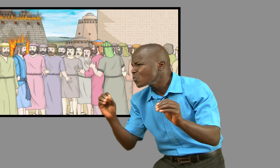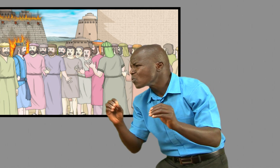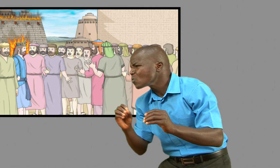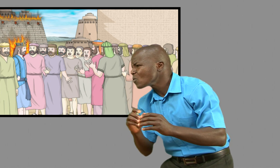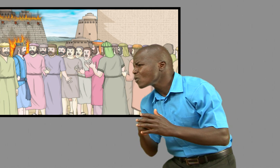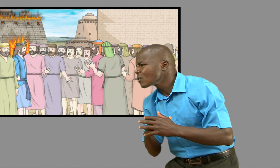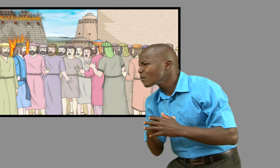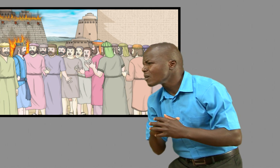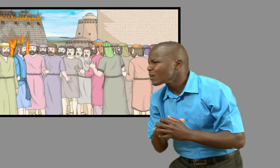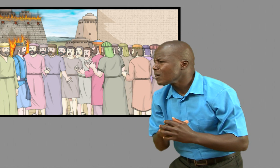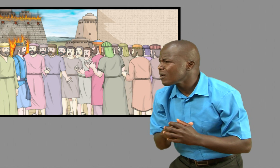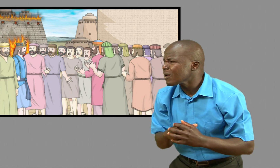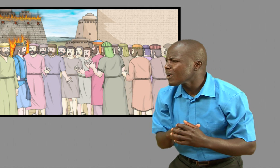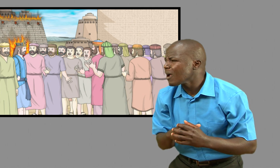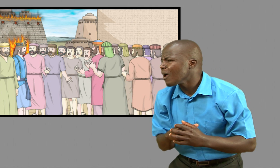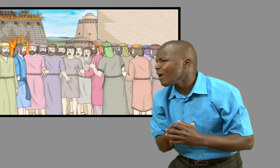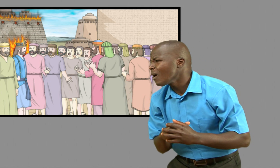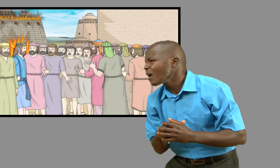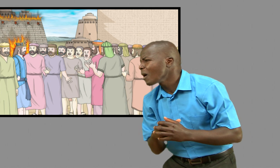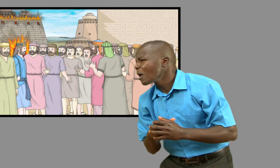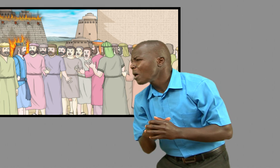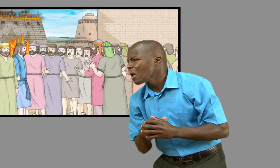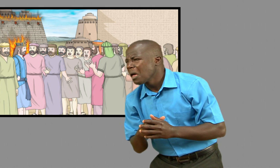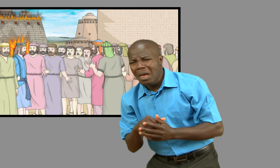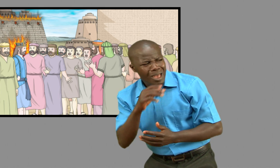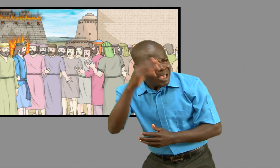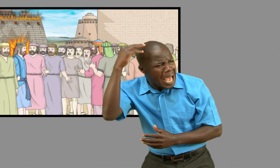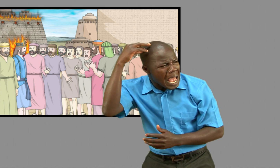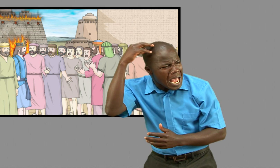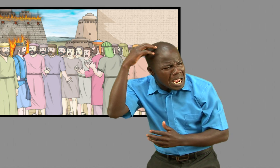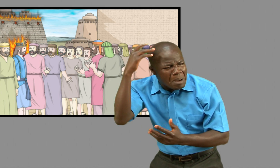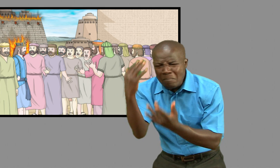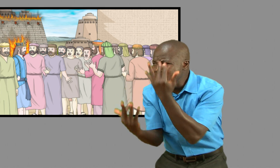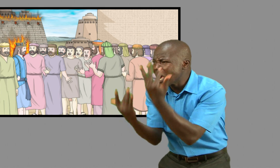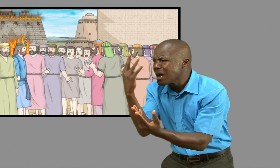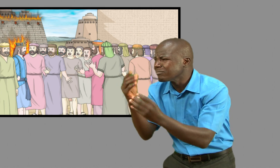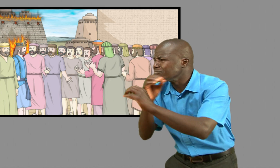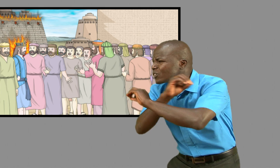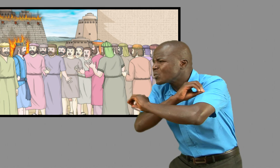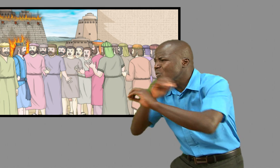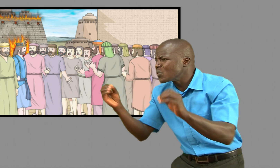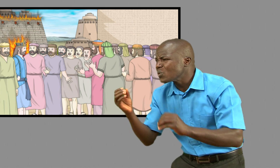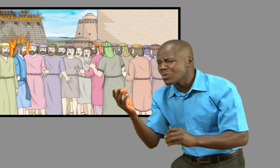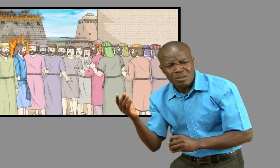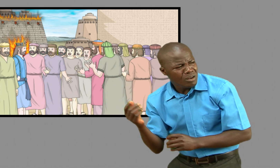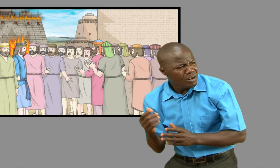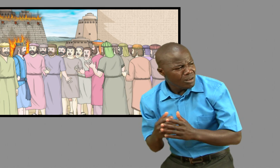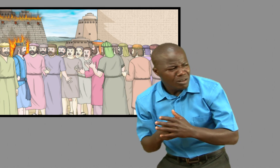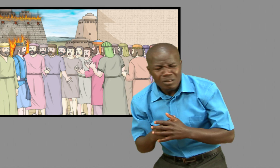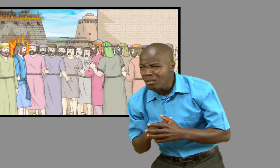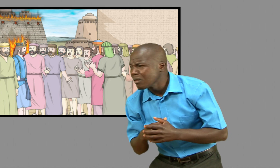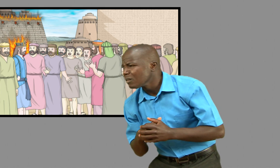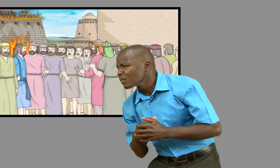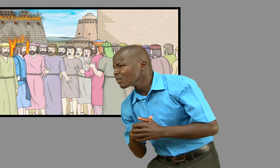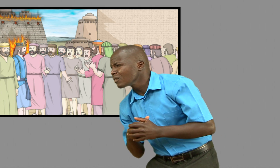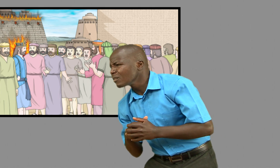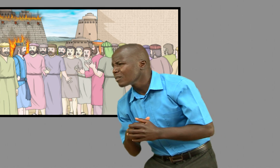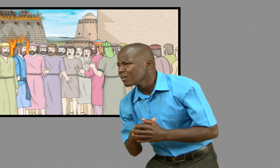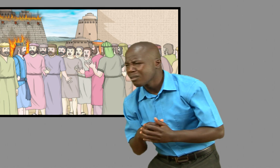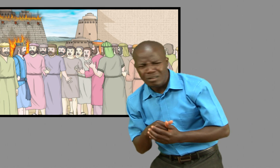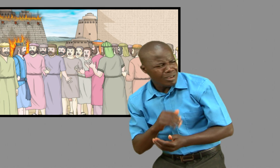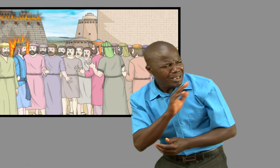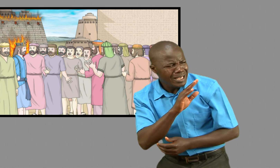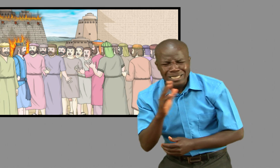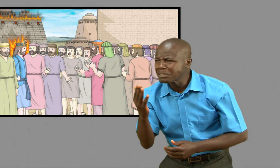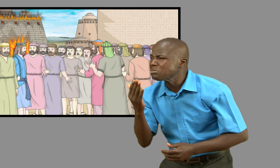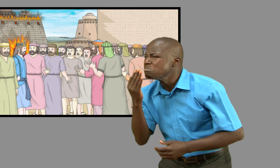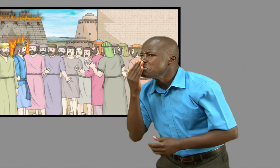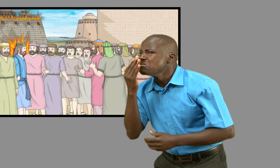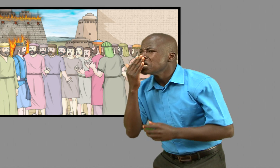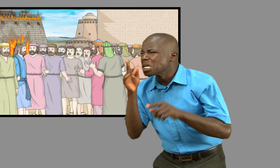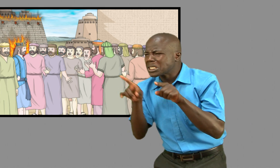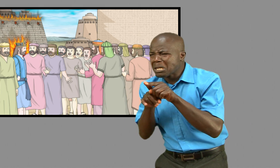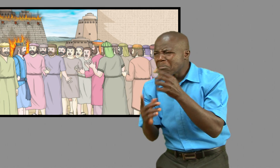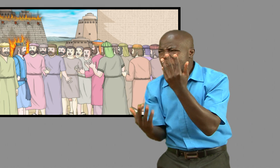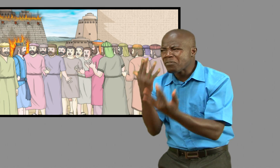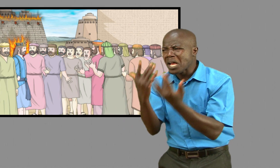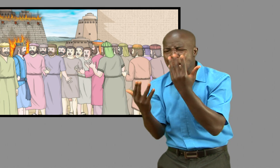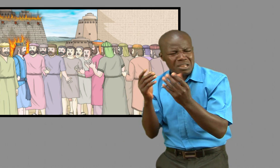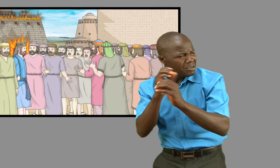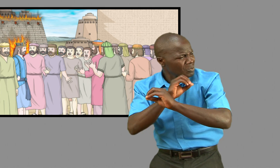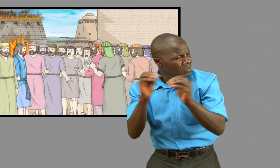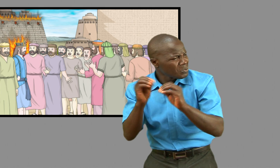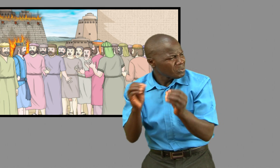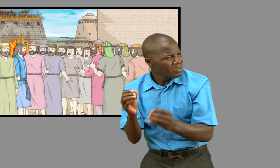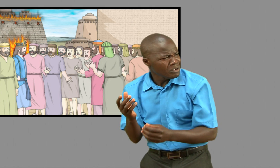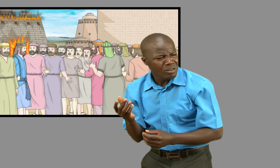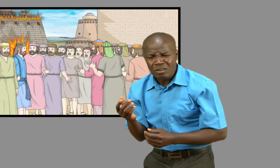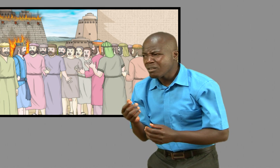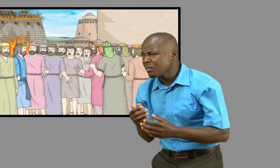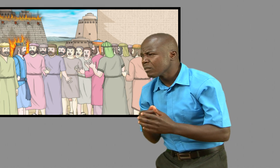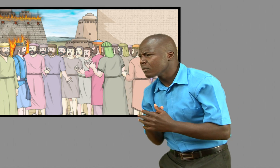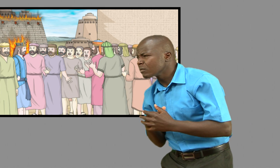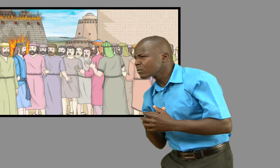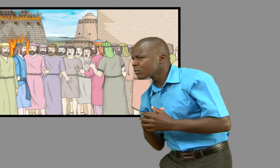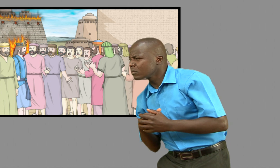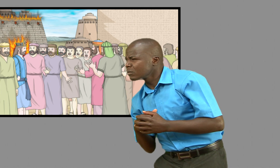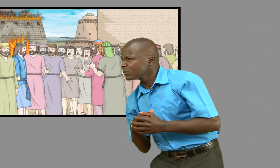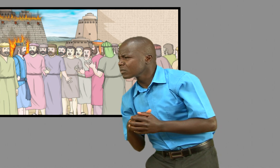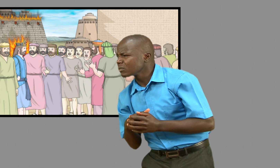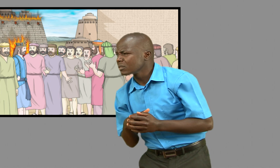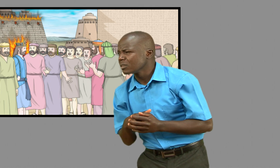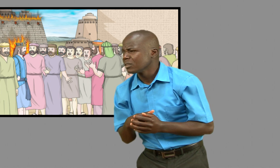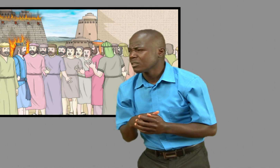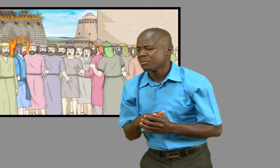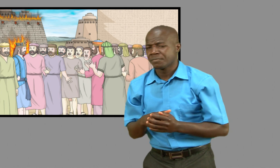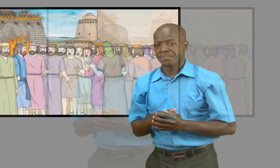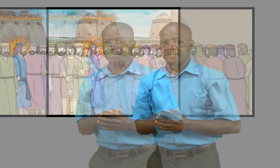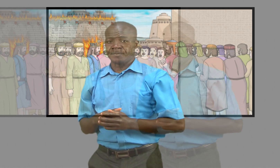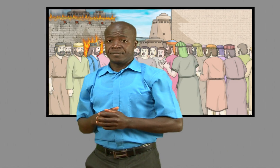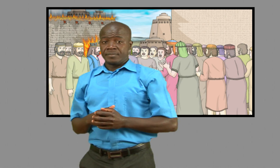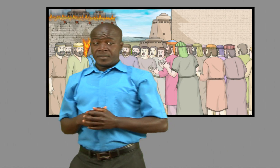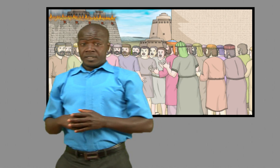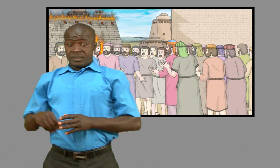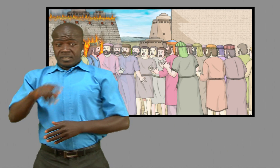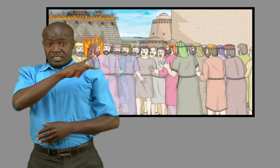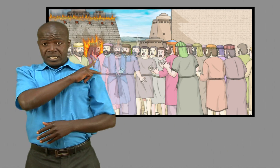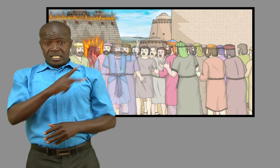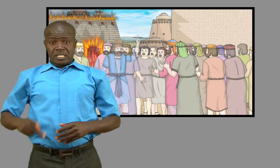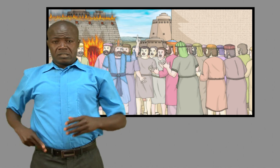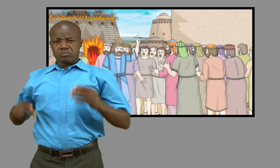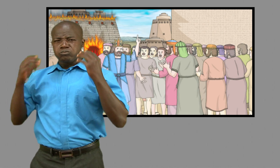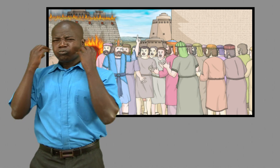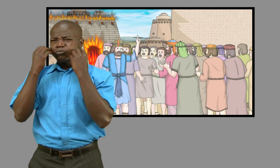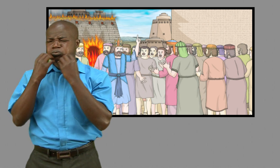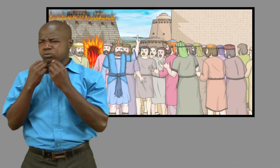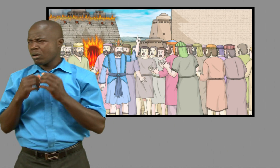Not a hair of their heads was singed, their robes were unaffected, and there was no smell of fire on them.